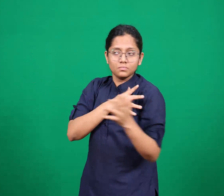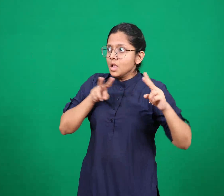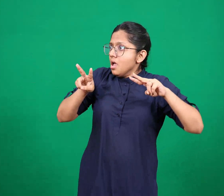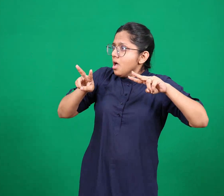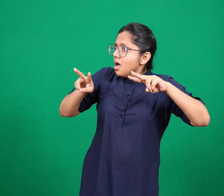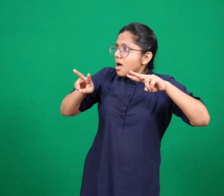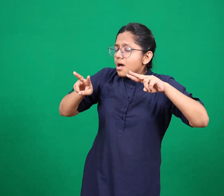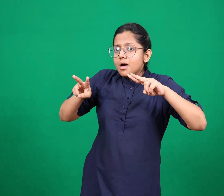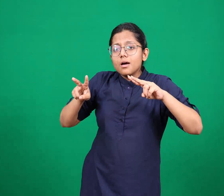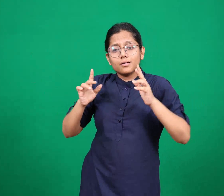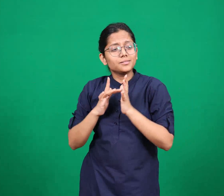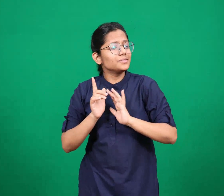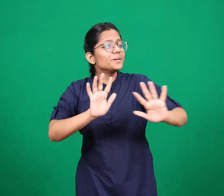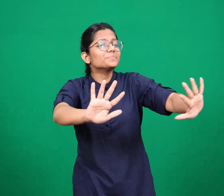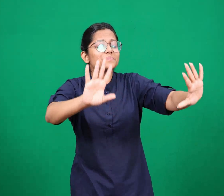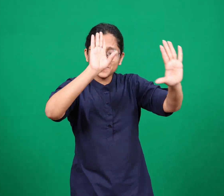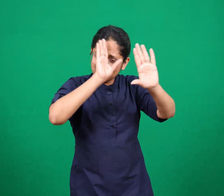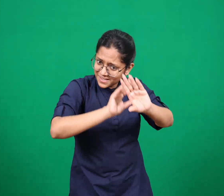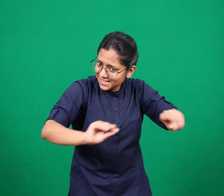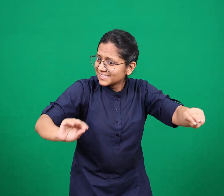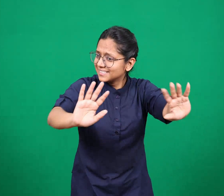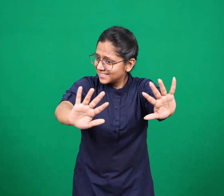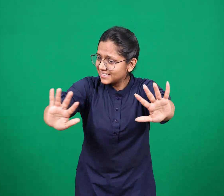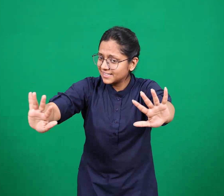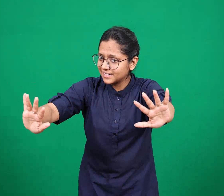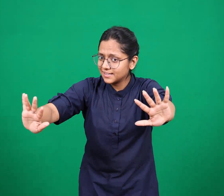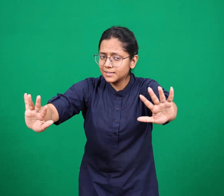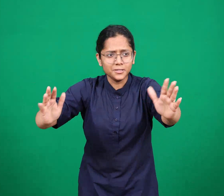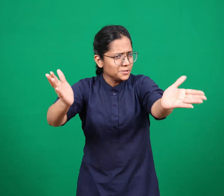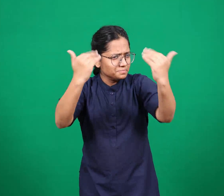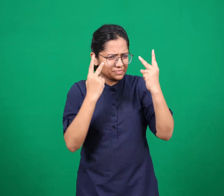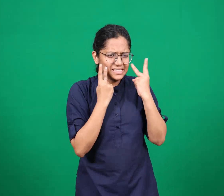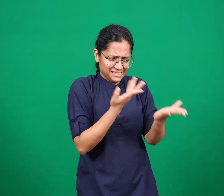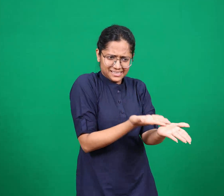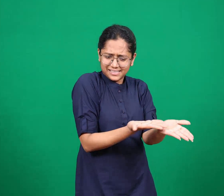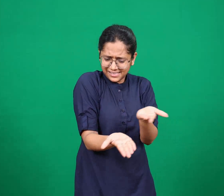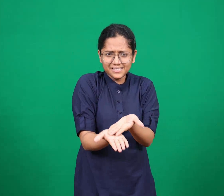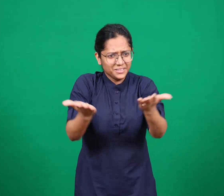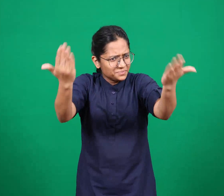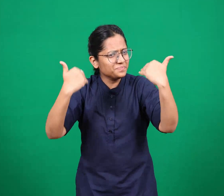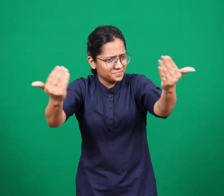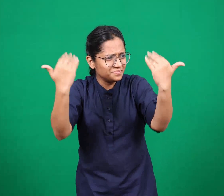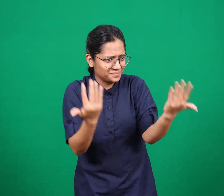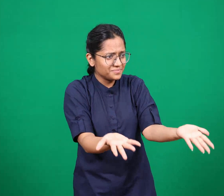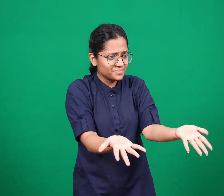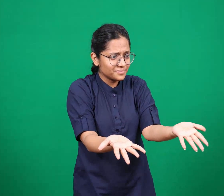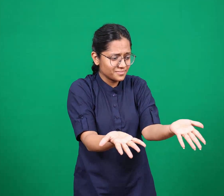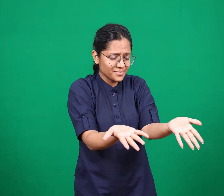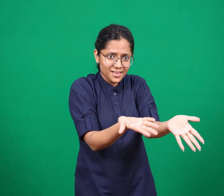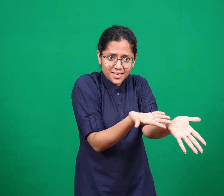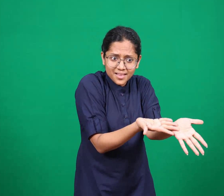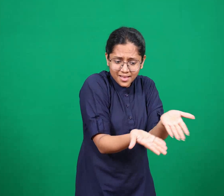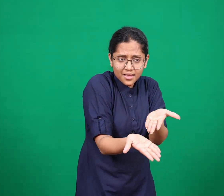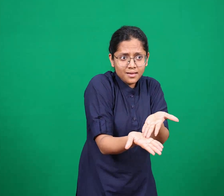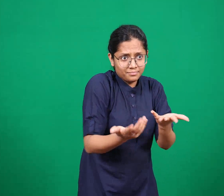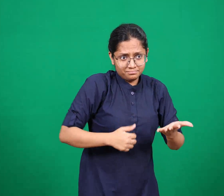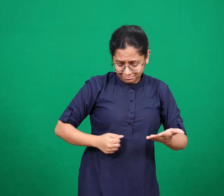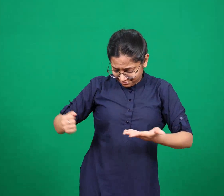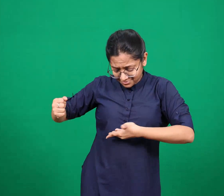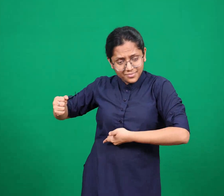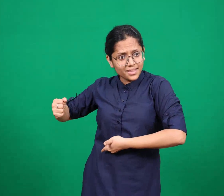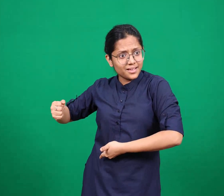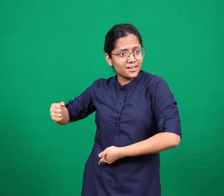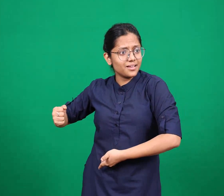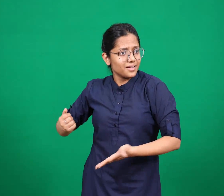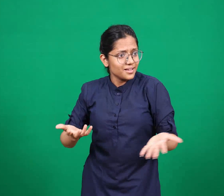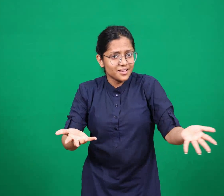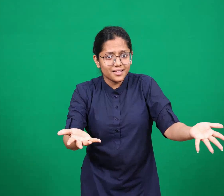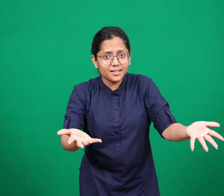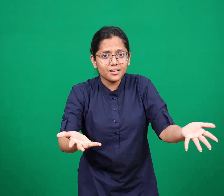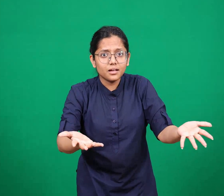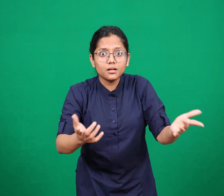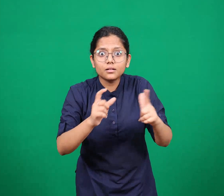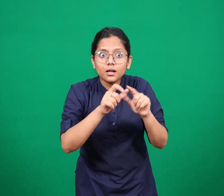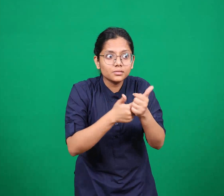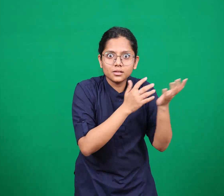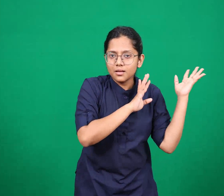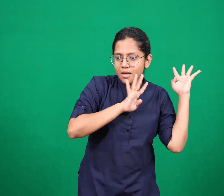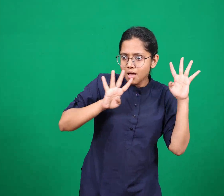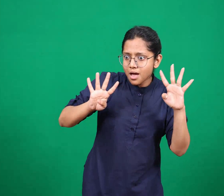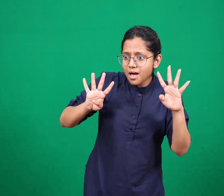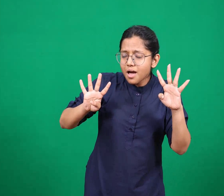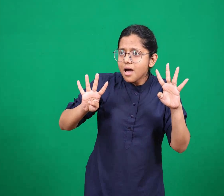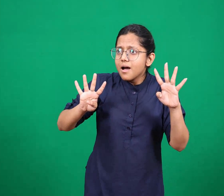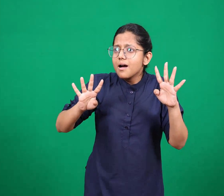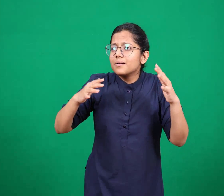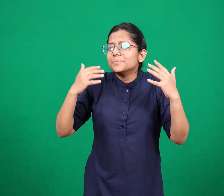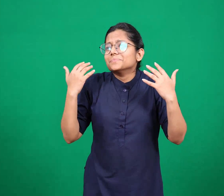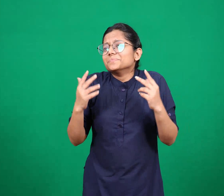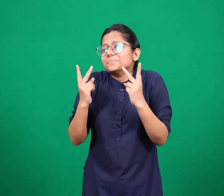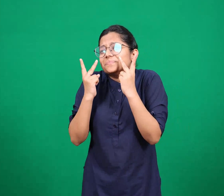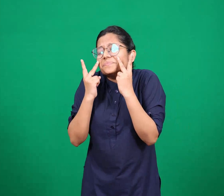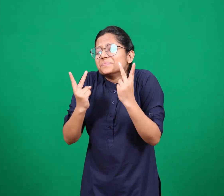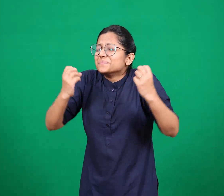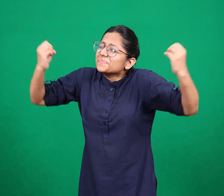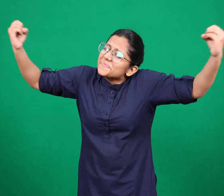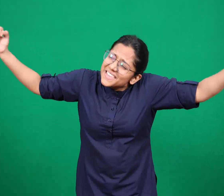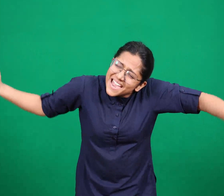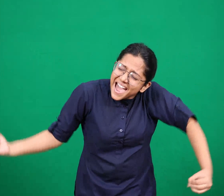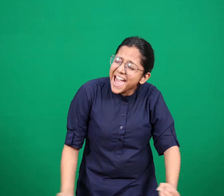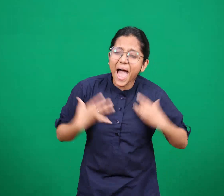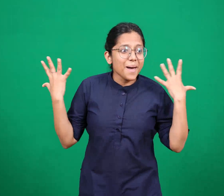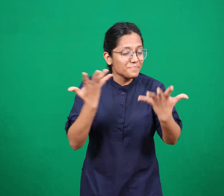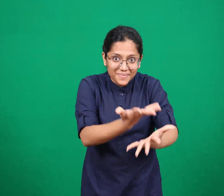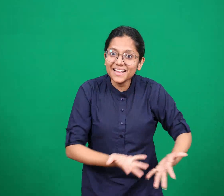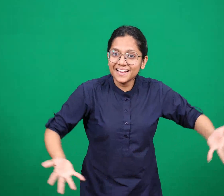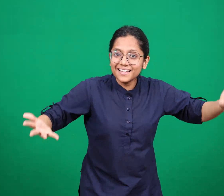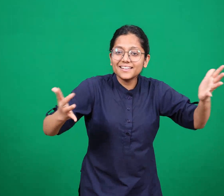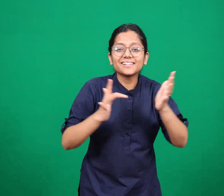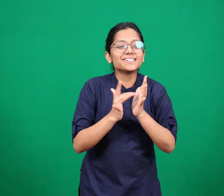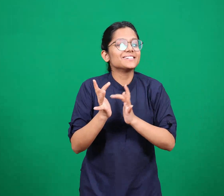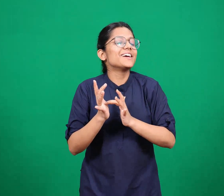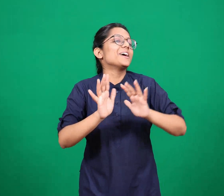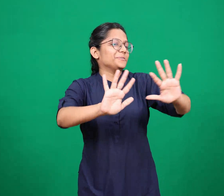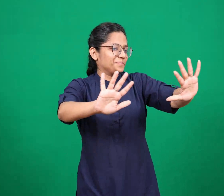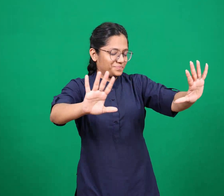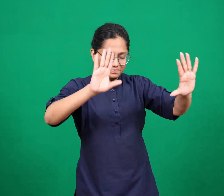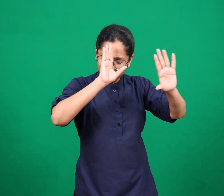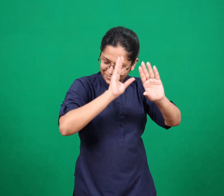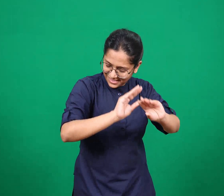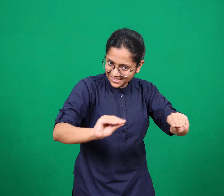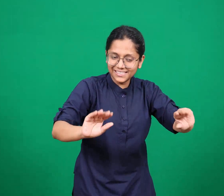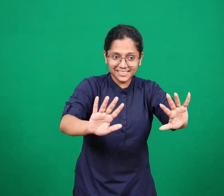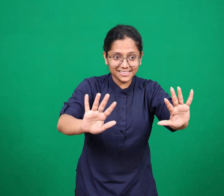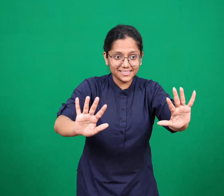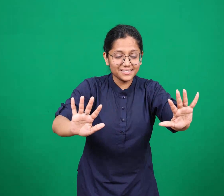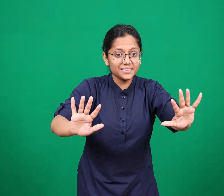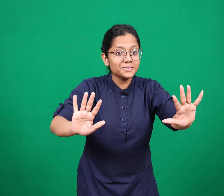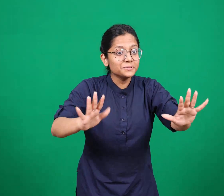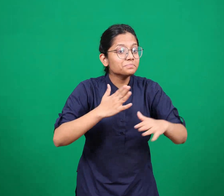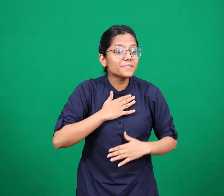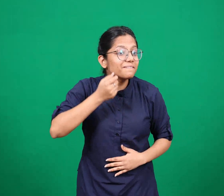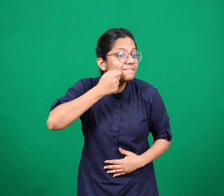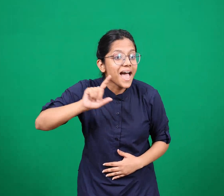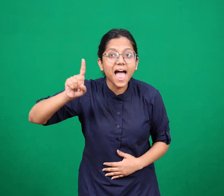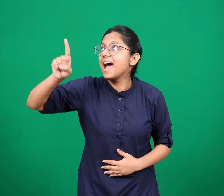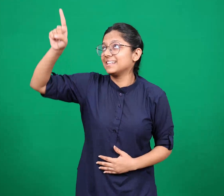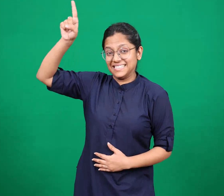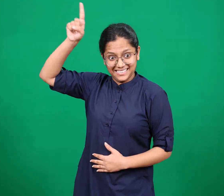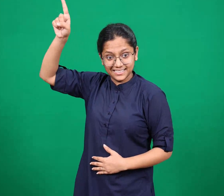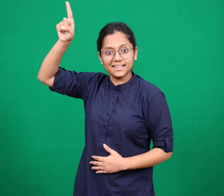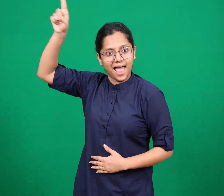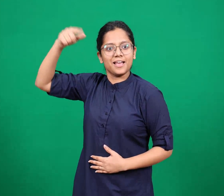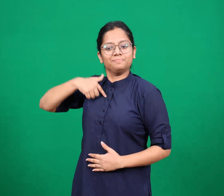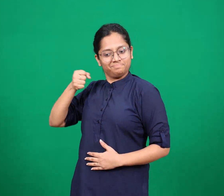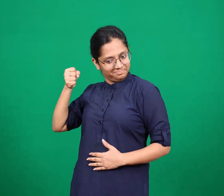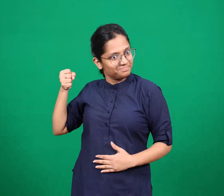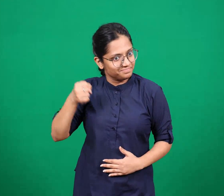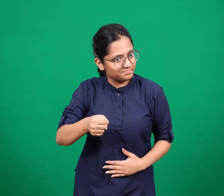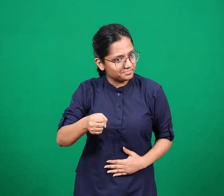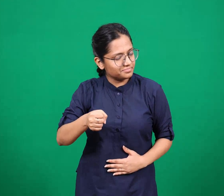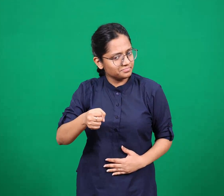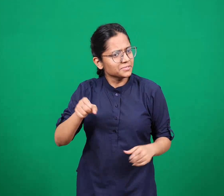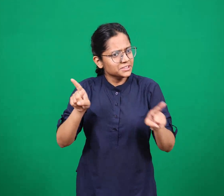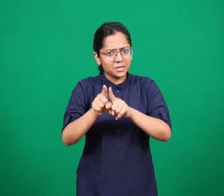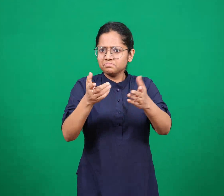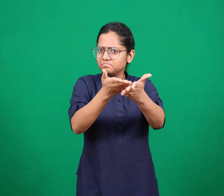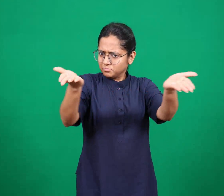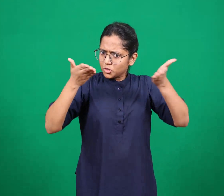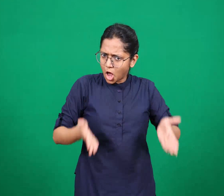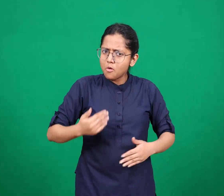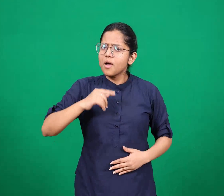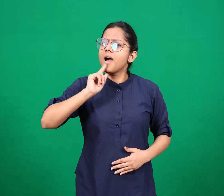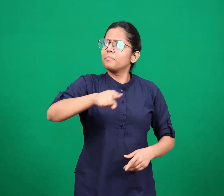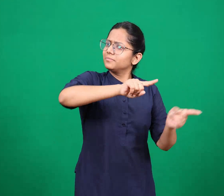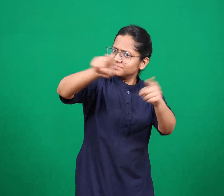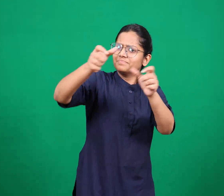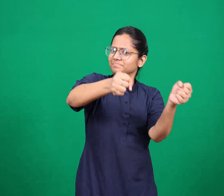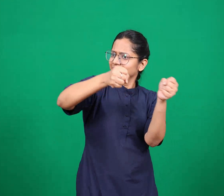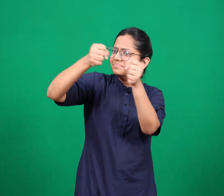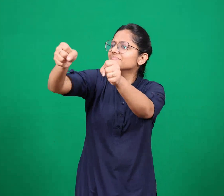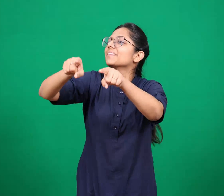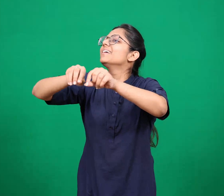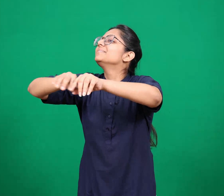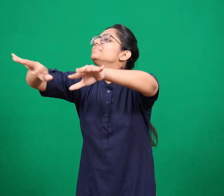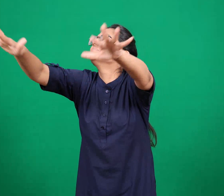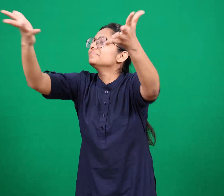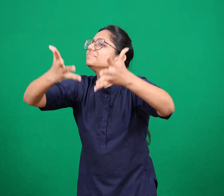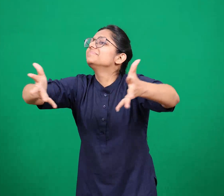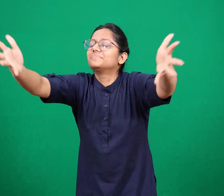" Peace be with you!" He said to them. After He had said this, He showed them His hands and His side. The disciples rejoiced when they saw the Lord.